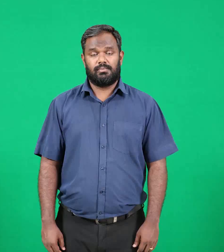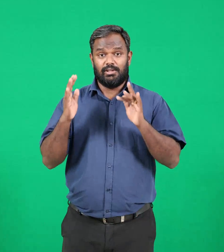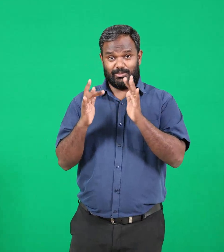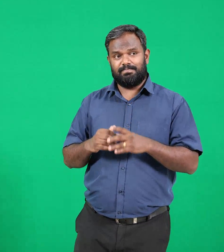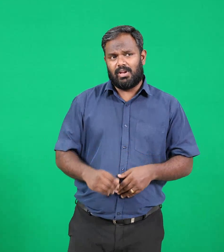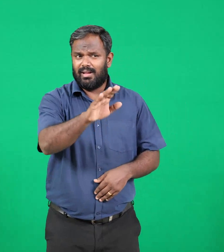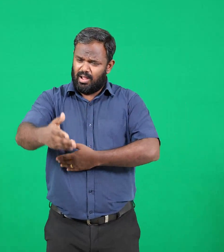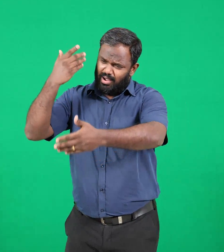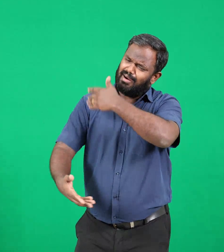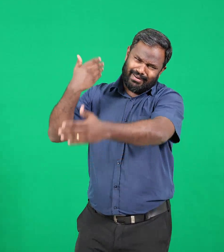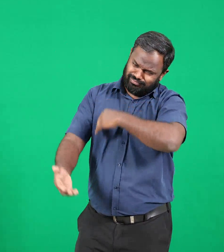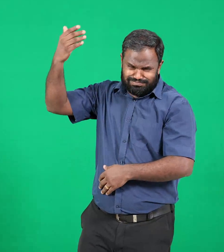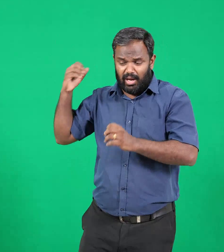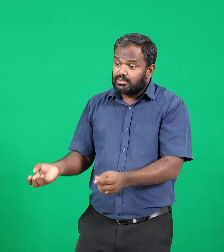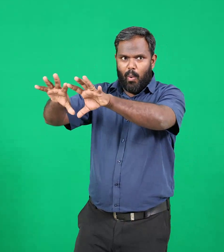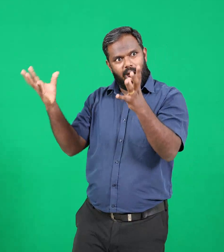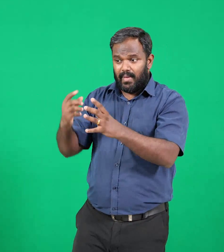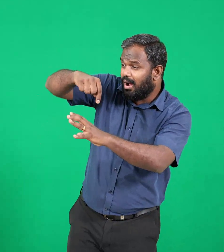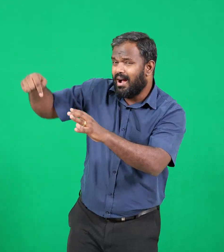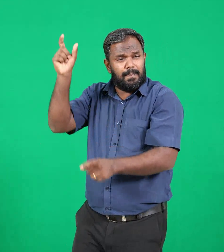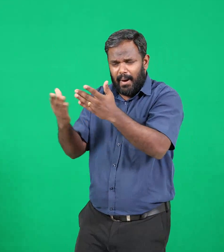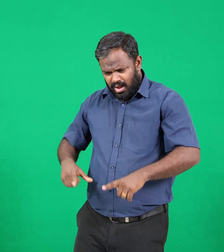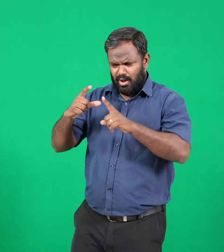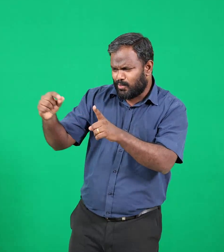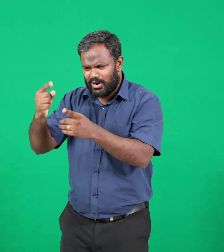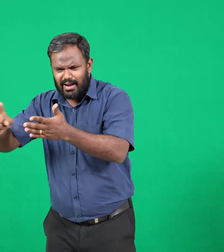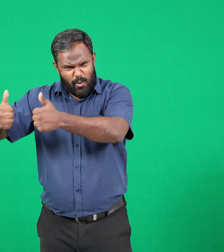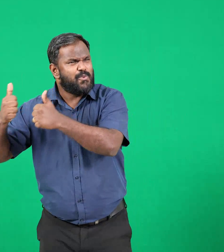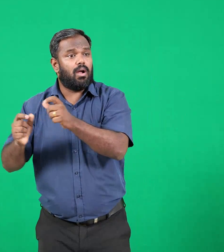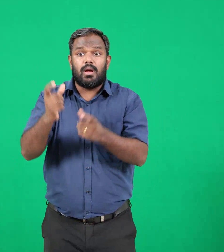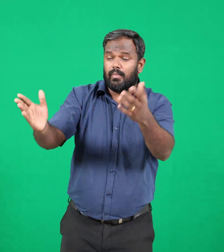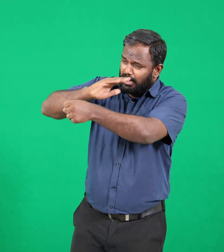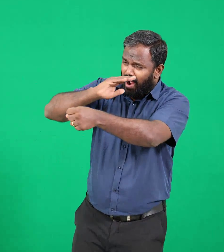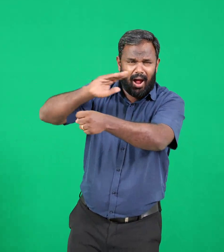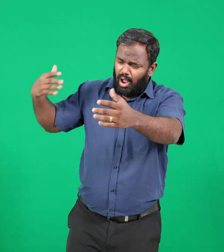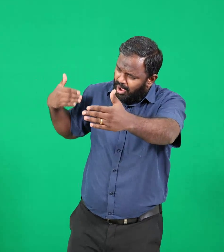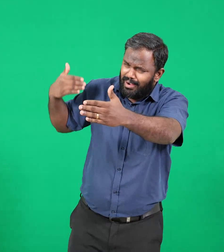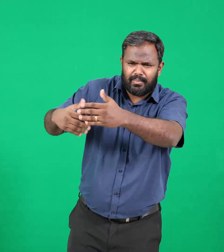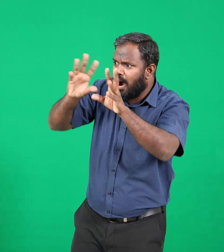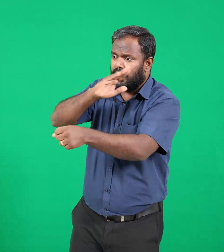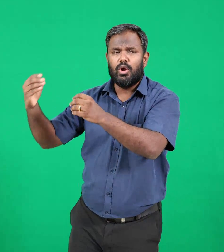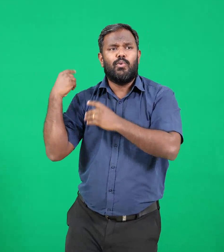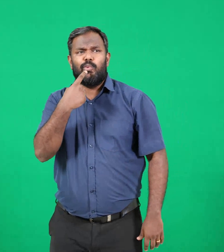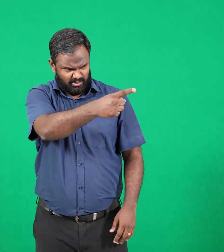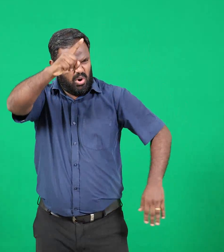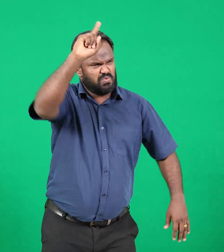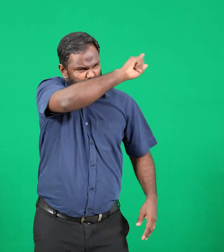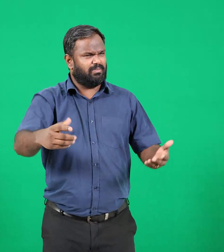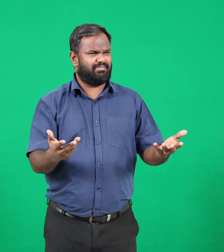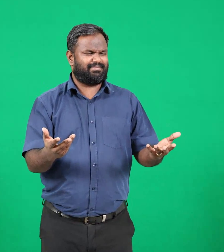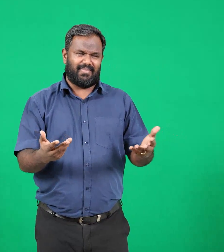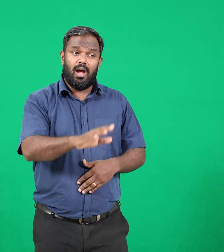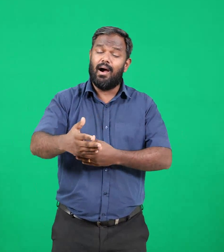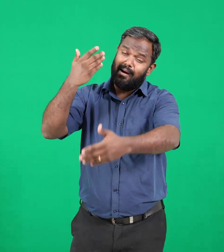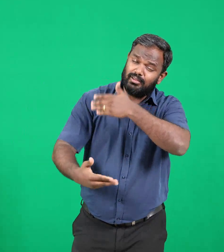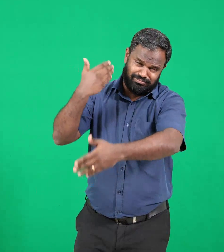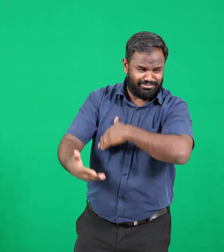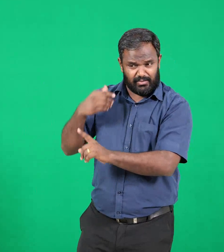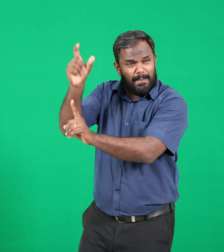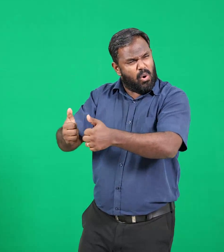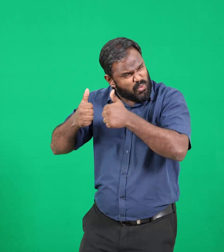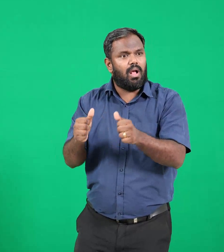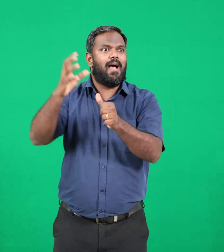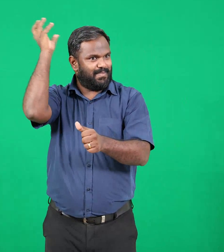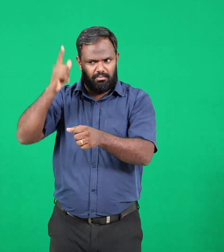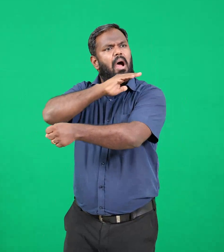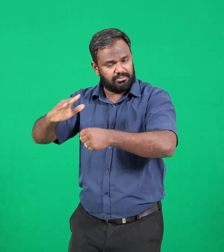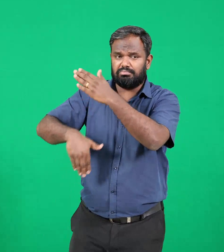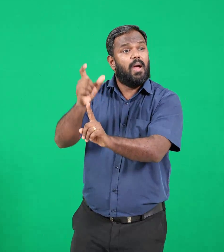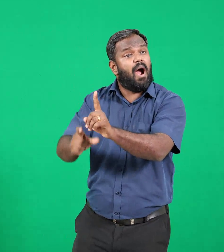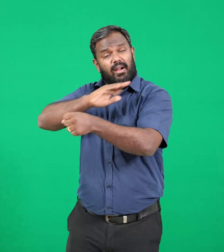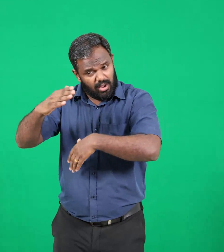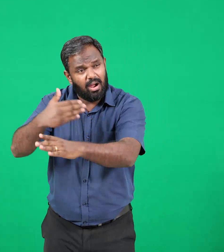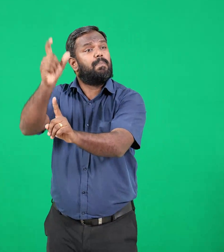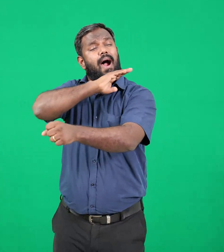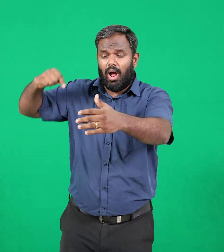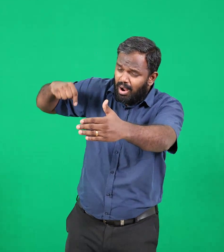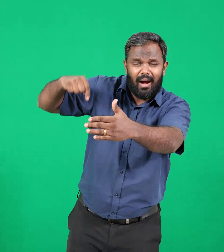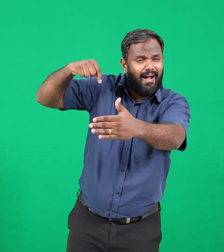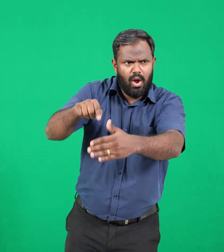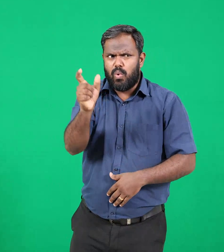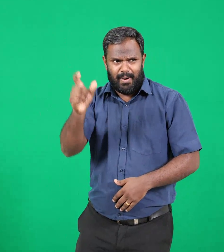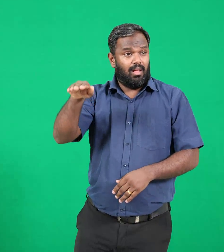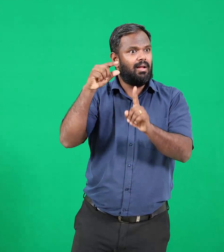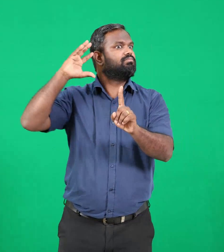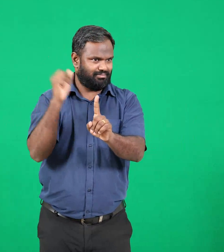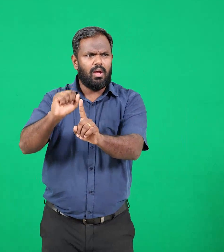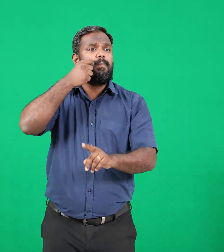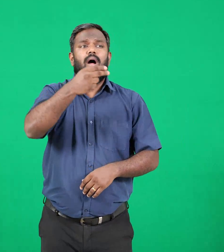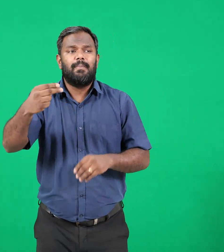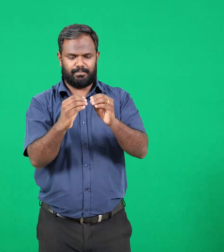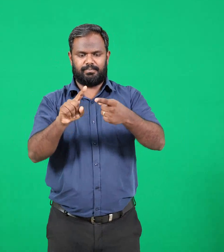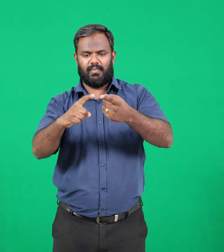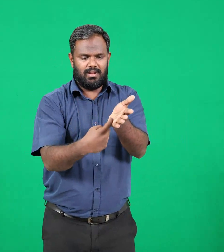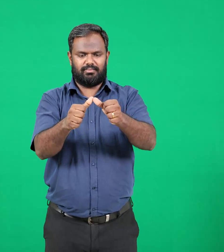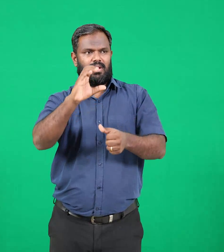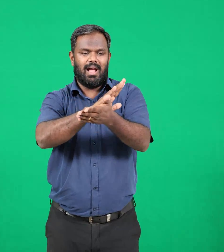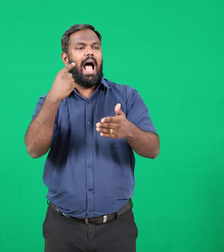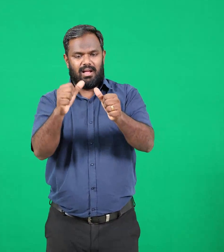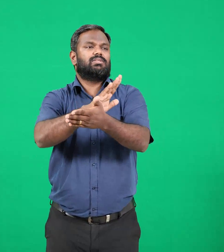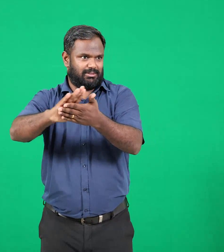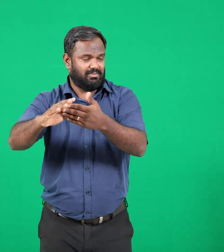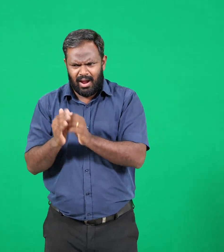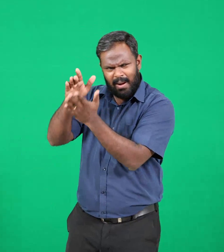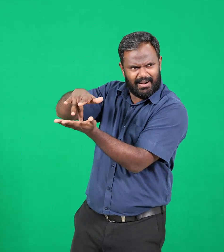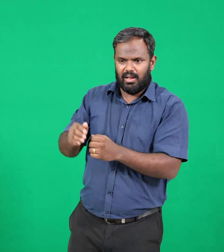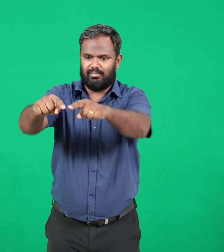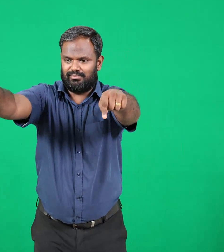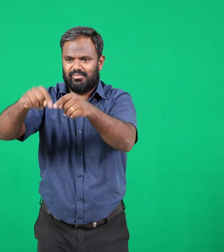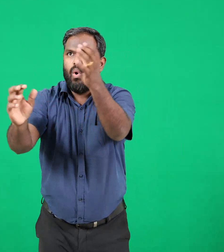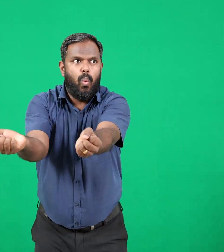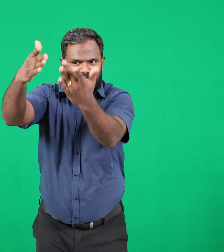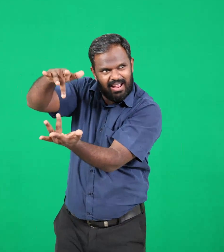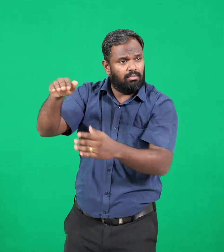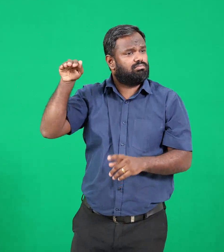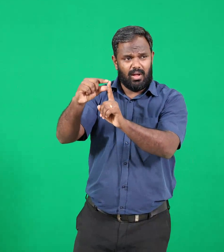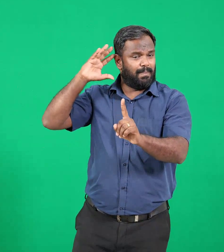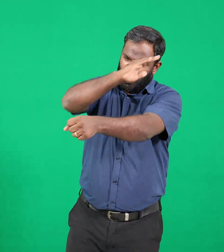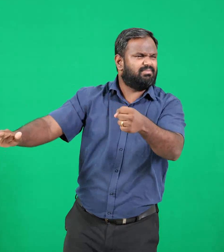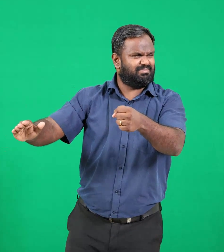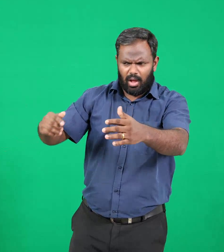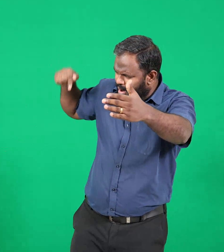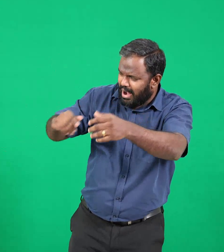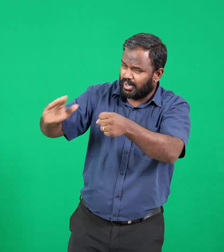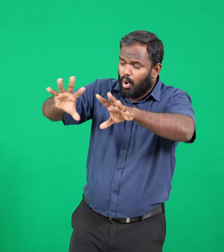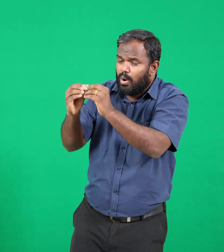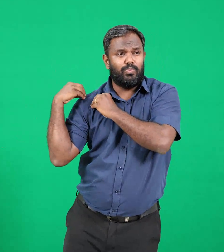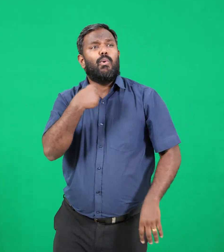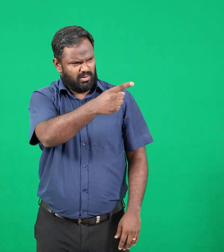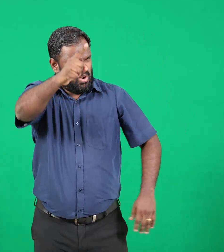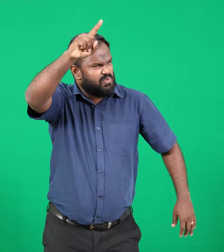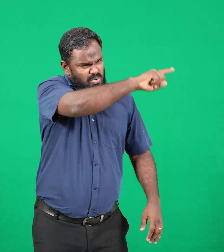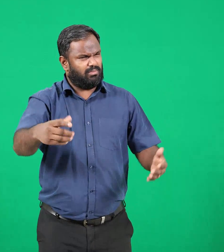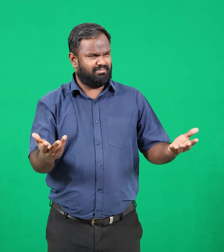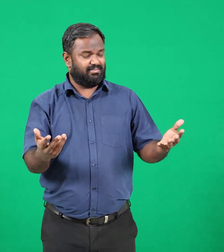And so upon you will come all the righteous blood shed on earth, from the blood of righteous Abel to the blood of Zechariah son of Berechiah, whom you murdered between the temple and the altar.